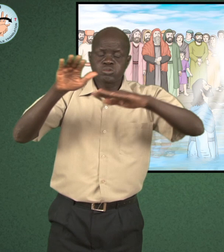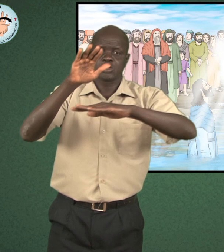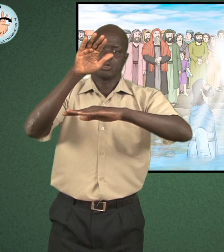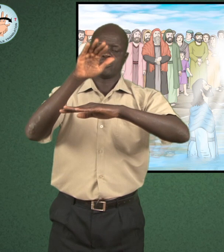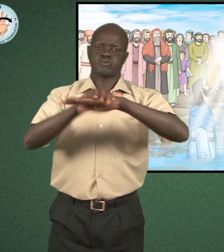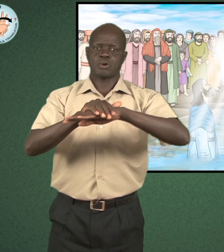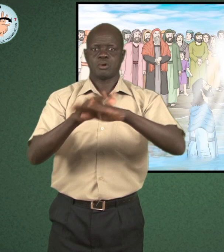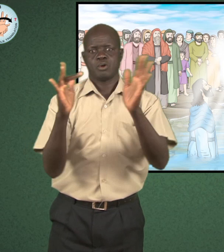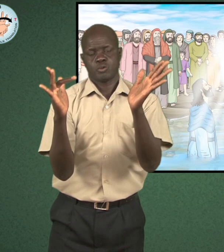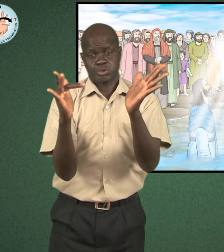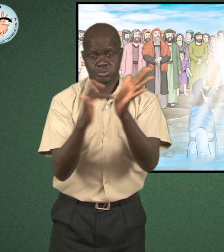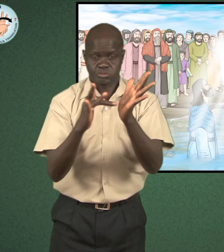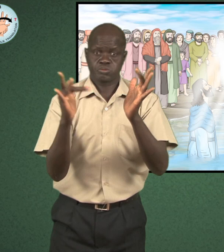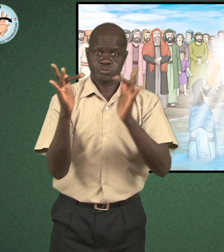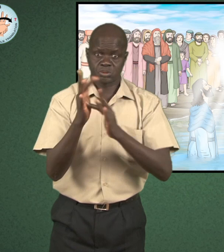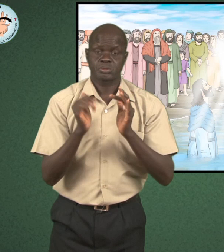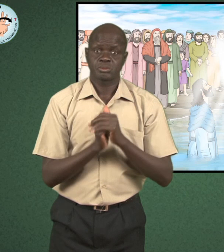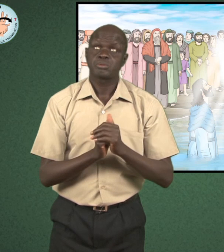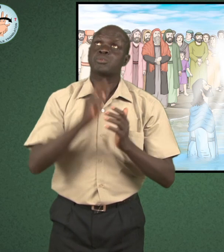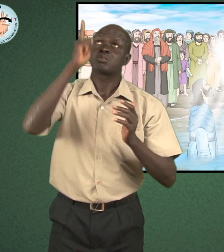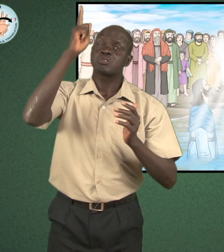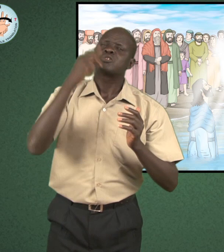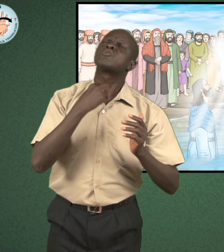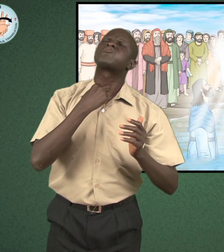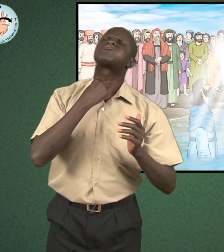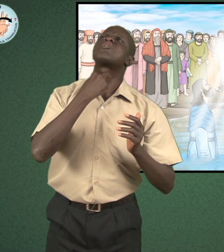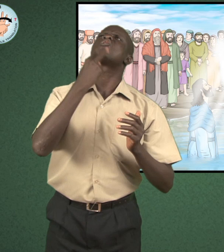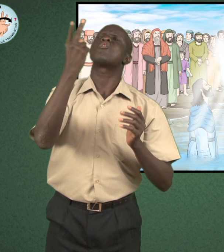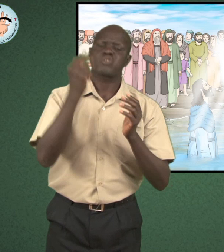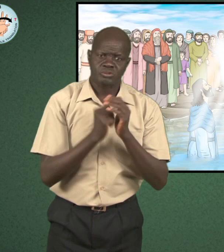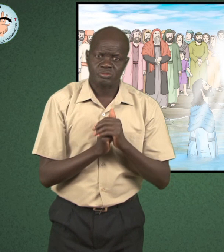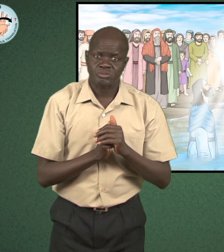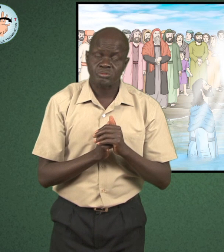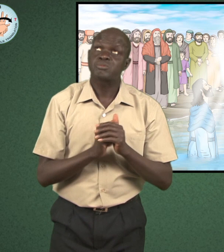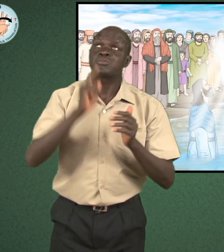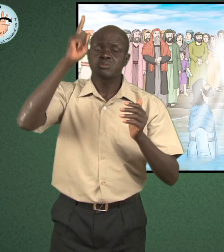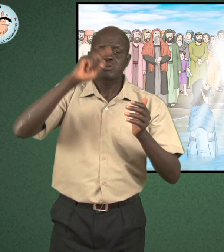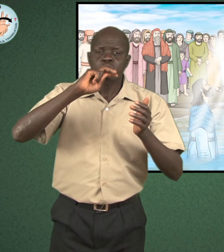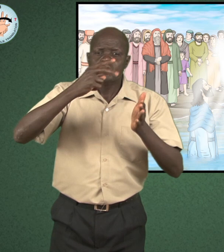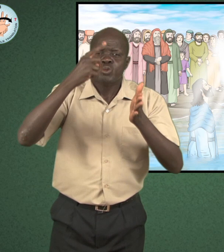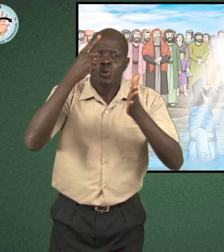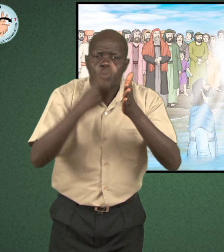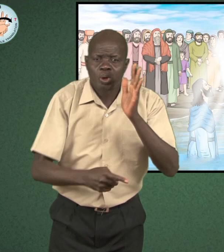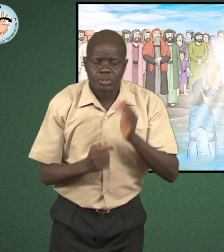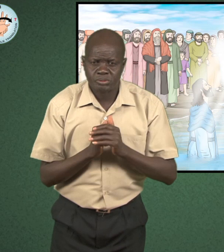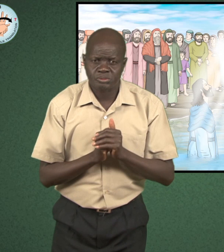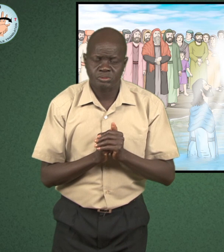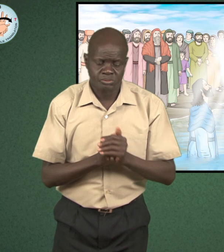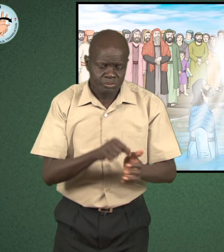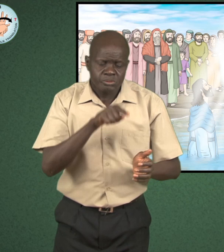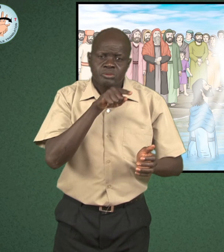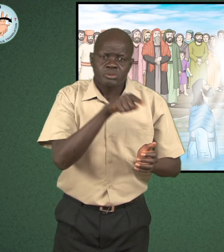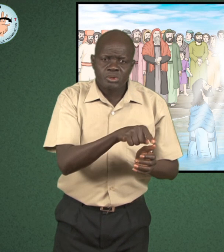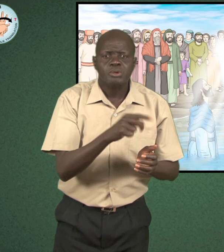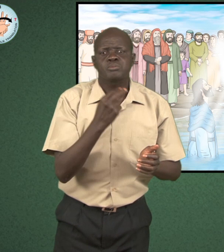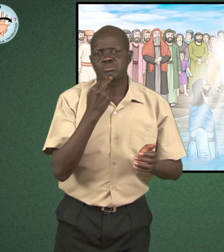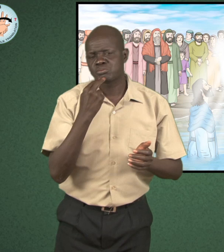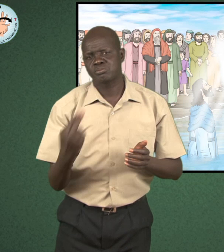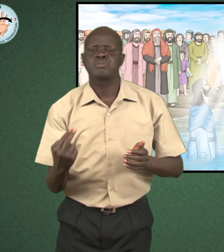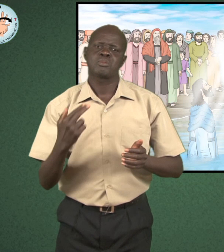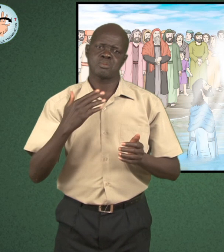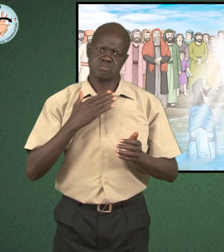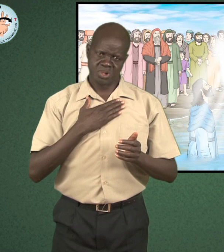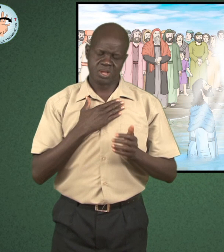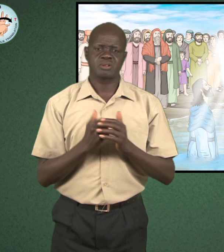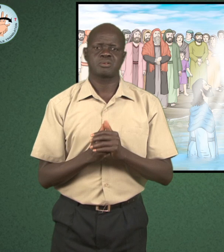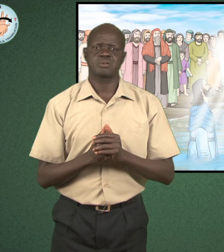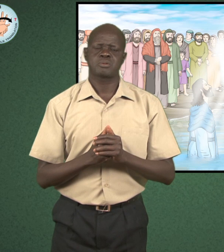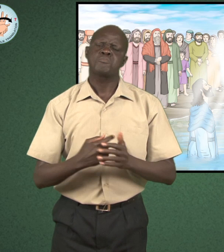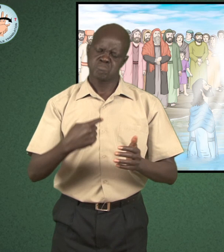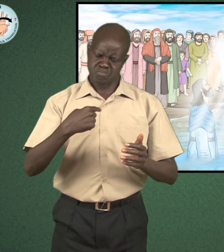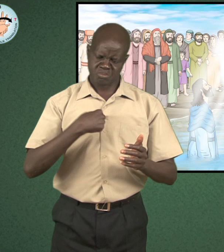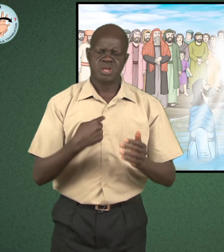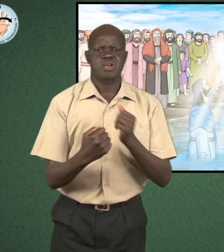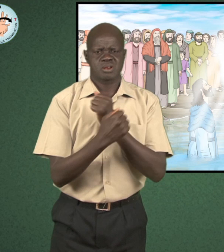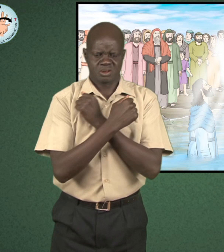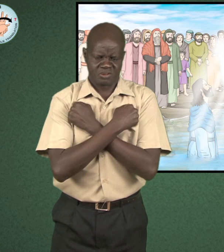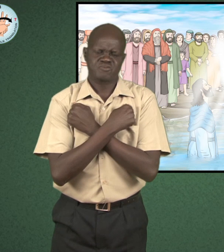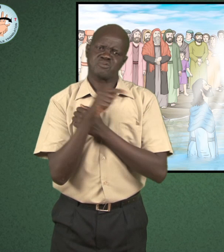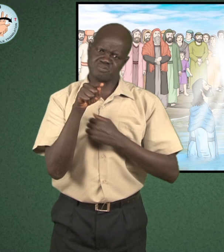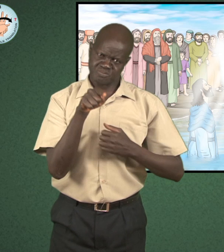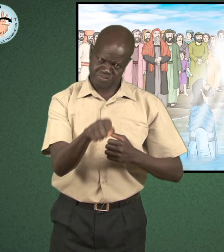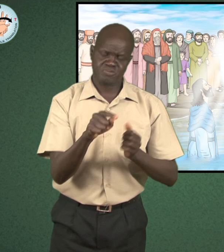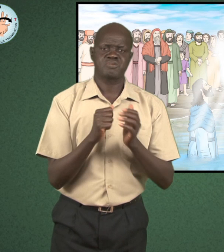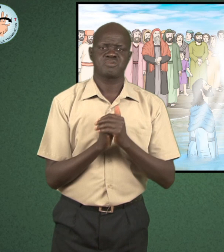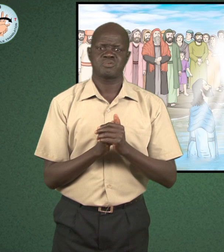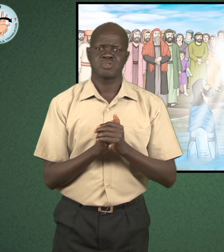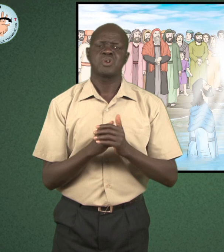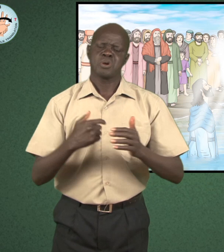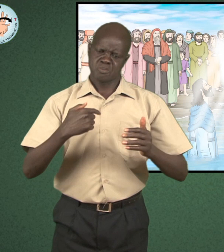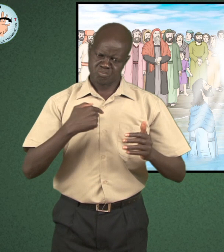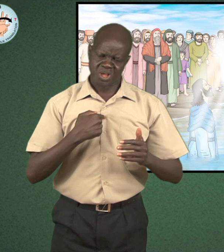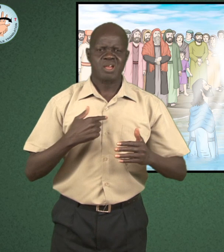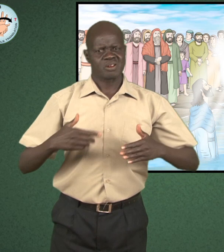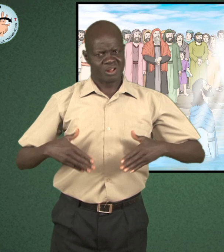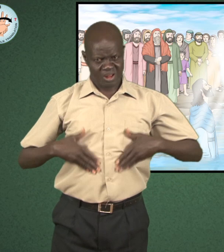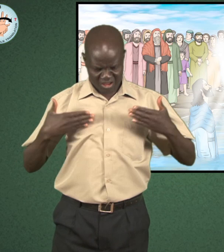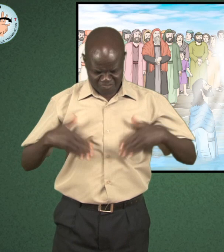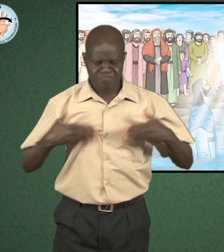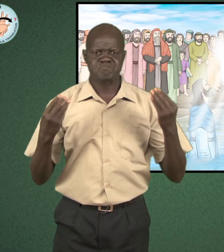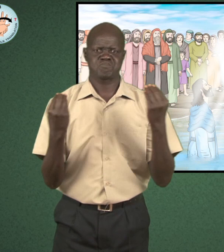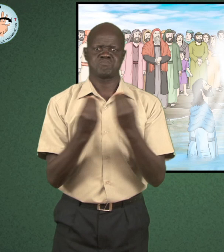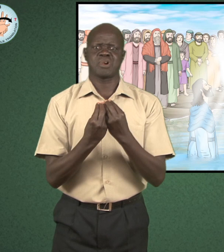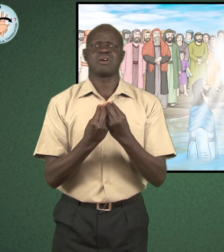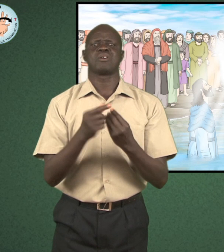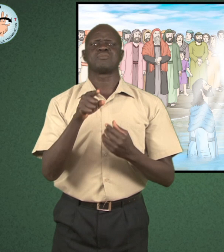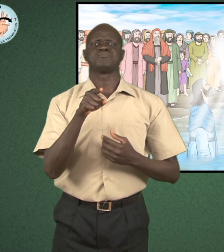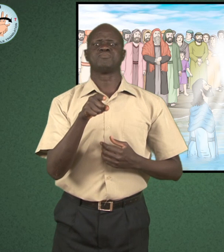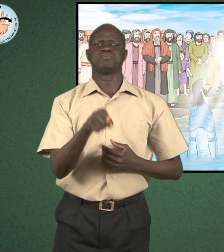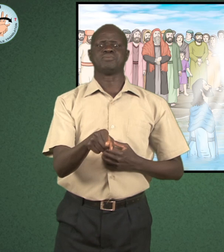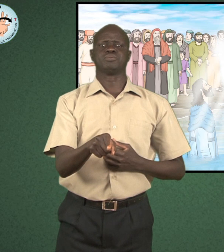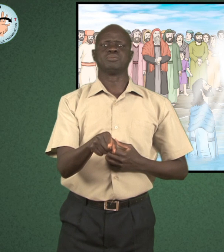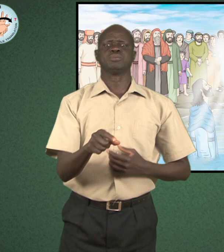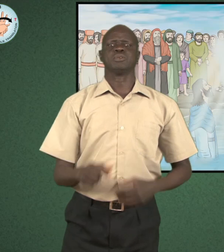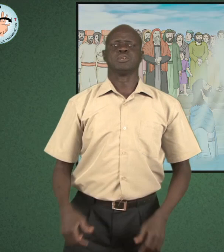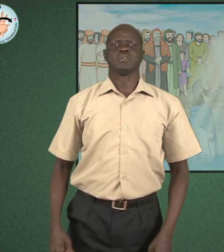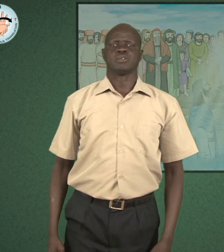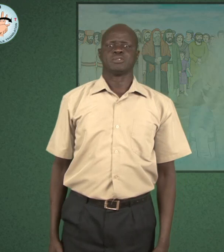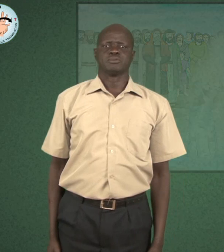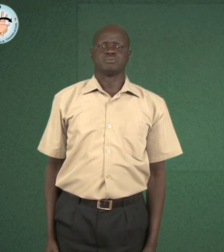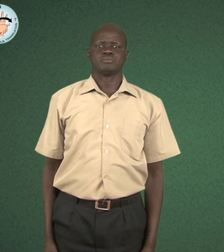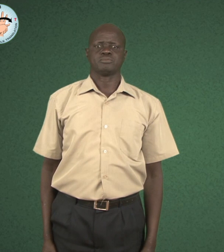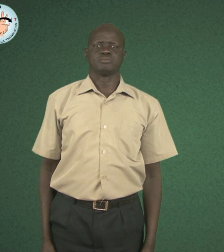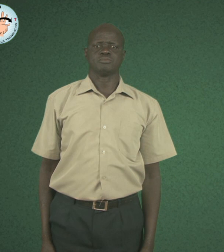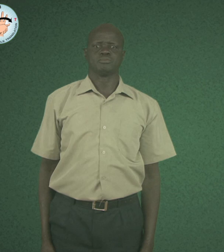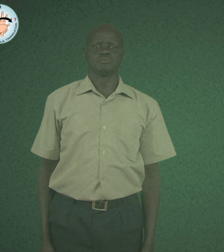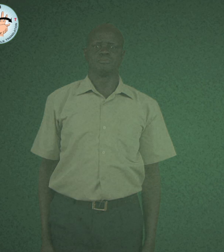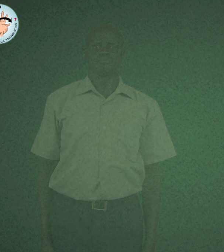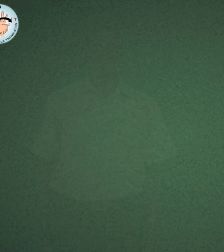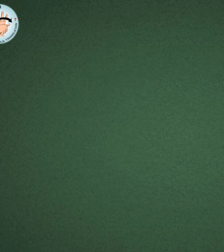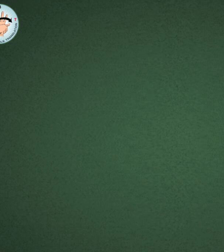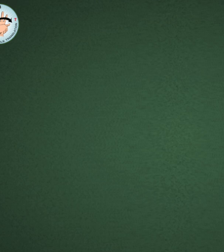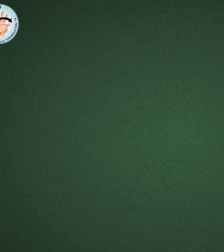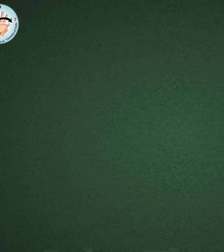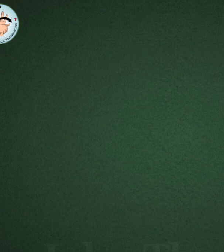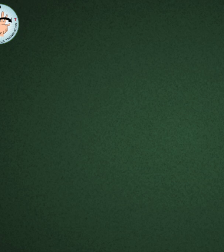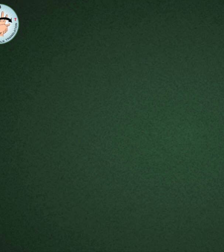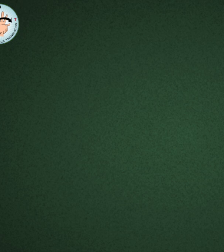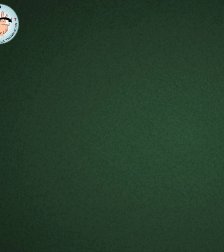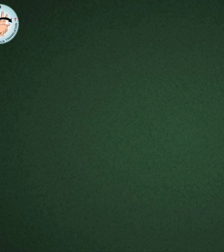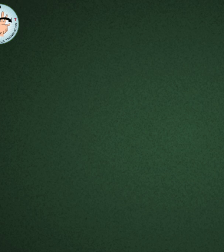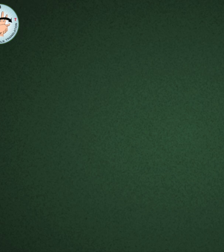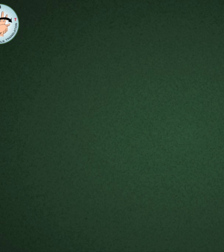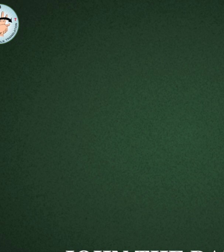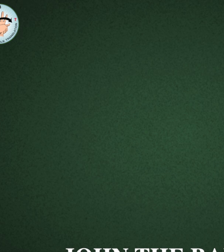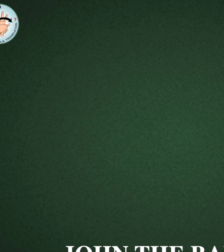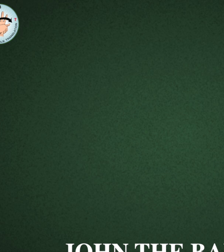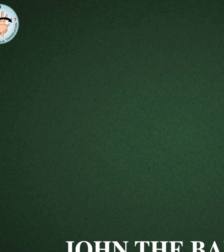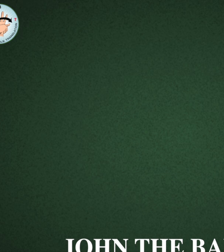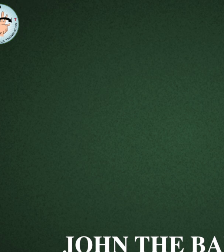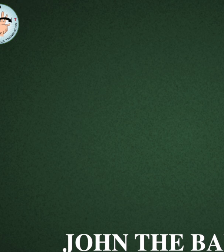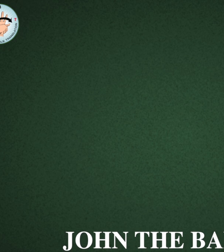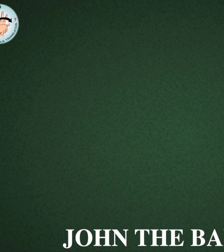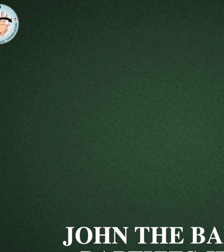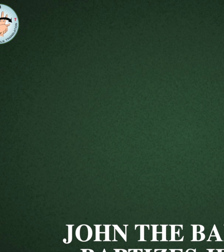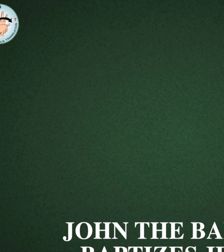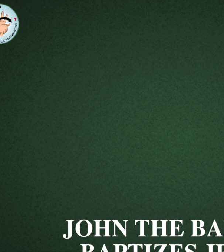And a voice from heaven said, “This is My beloved Son, in whom I am well pleased!”